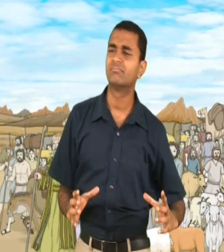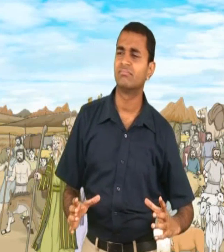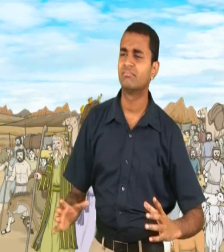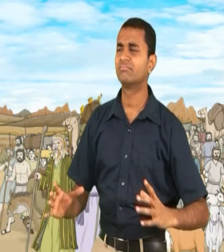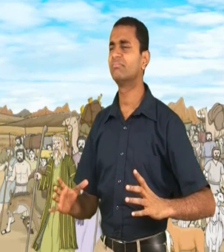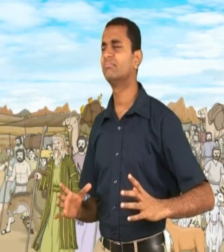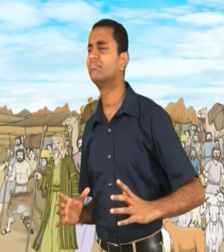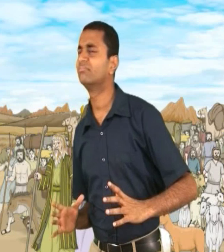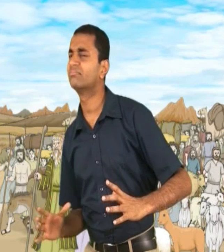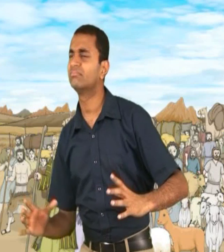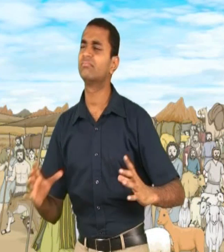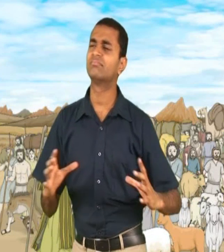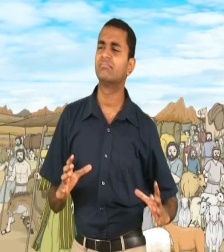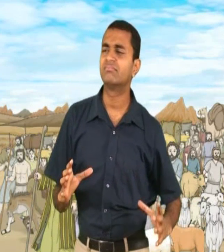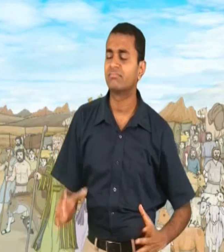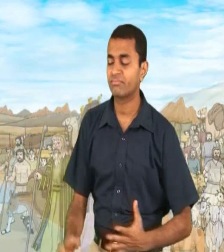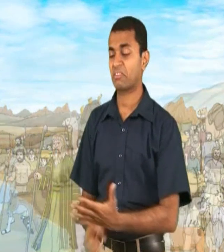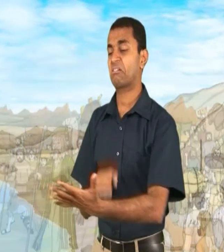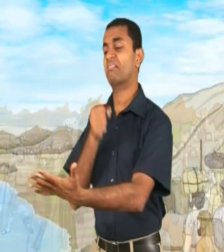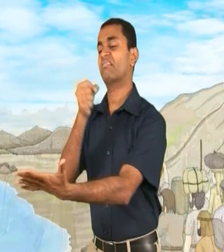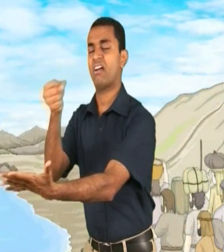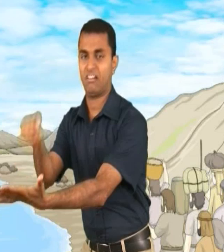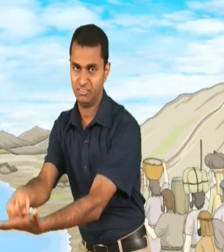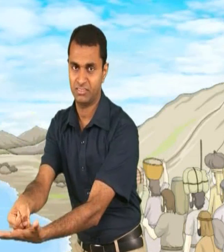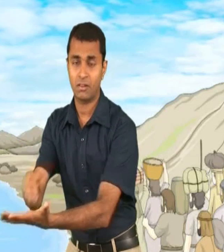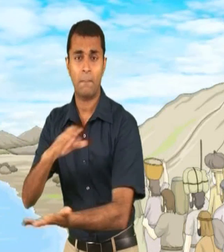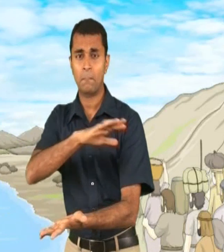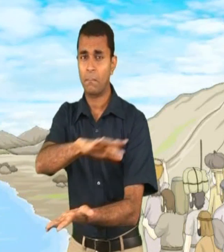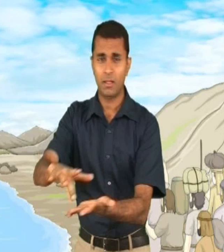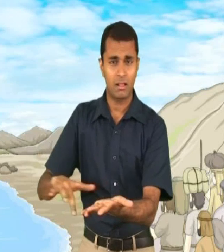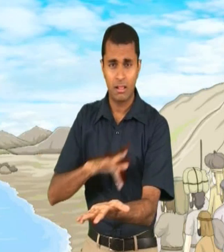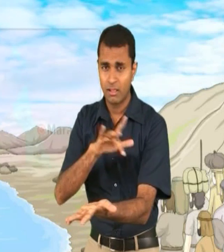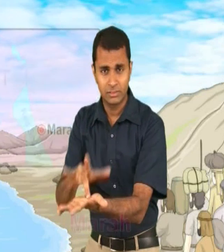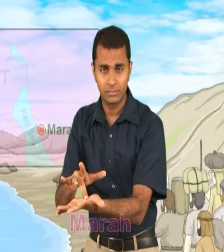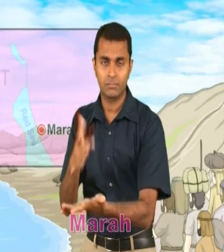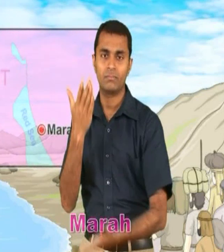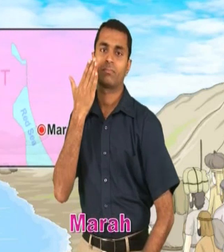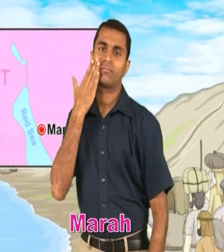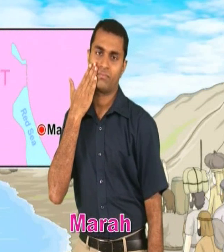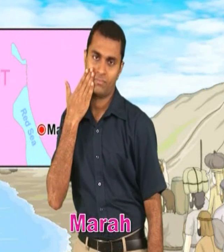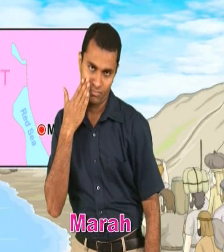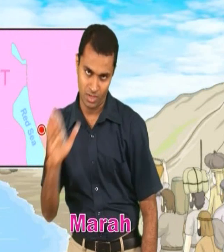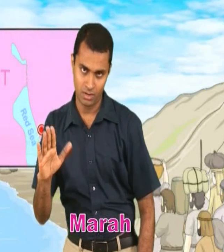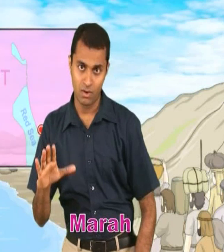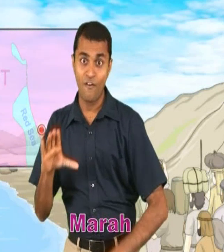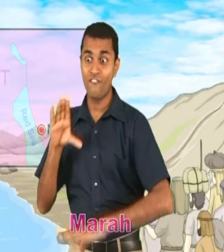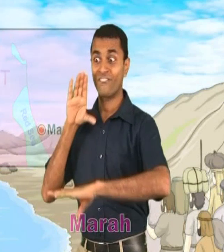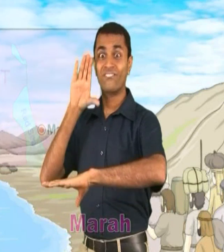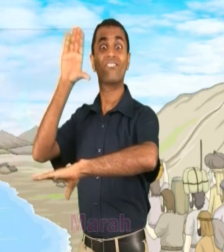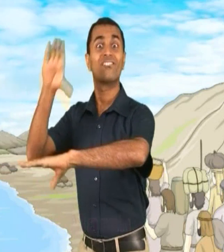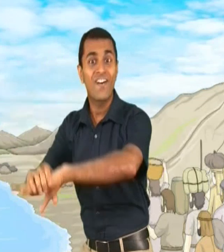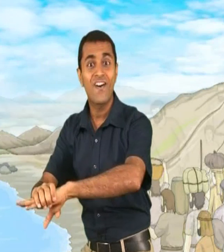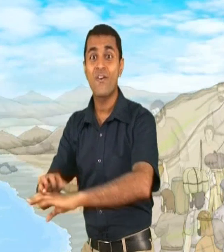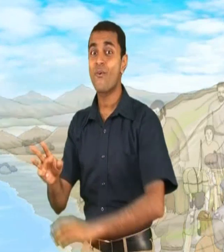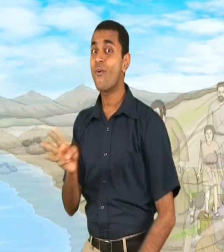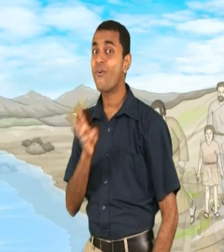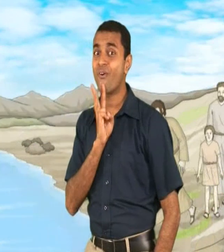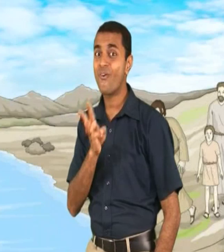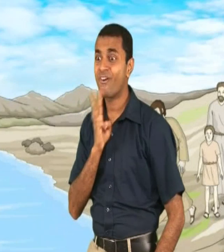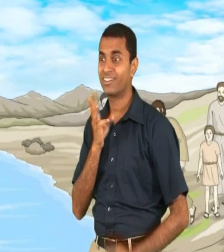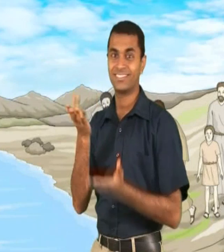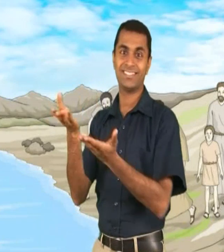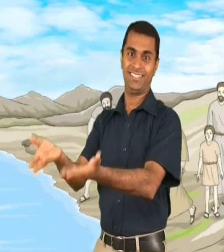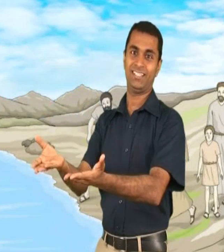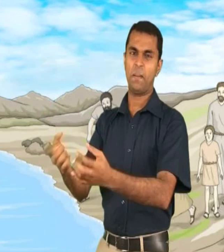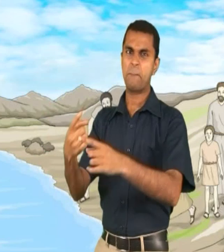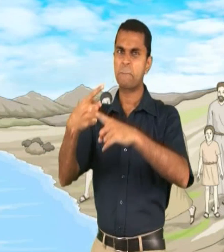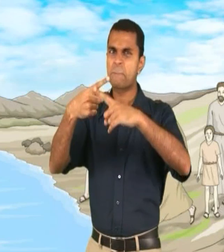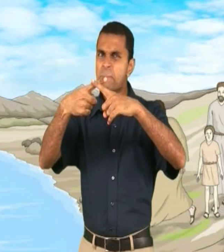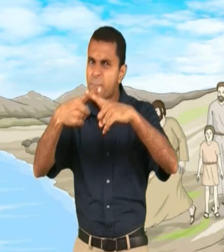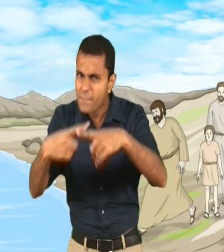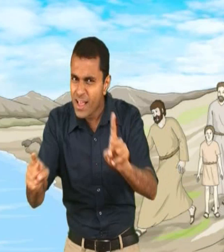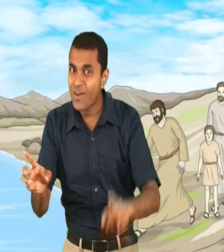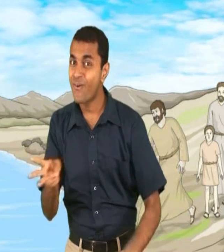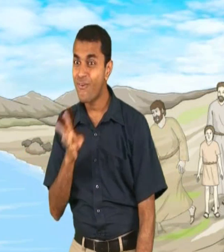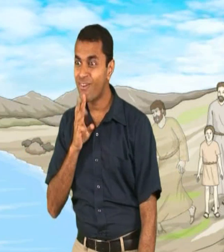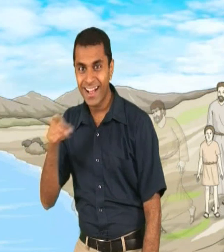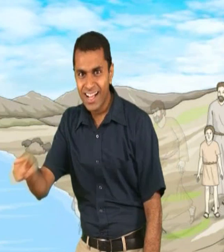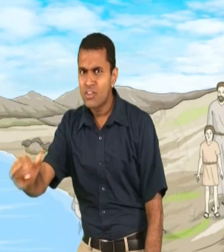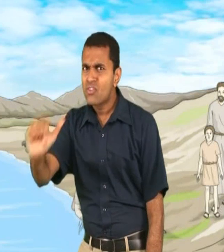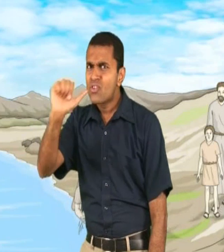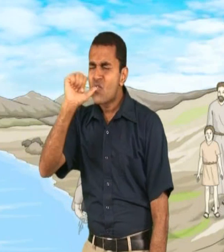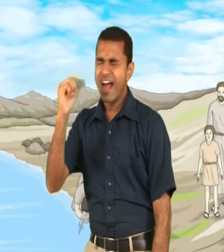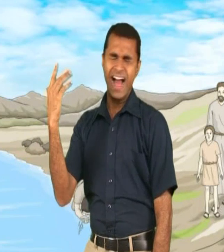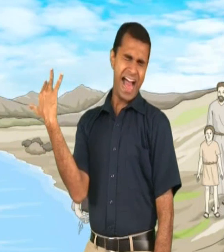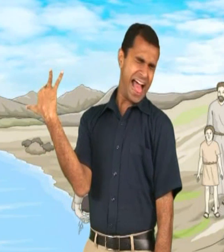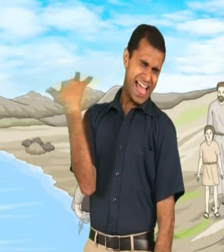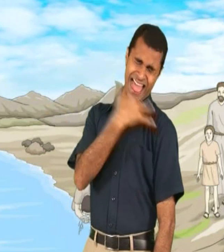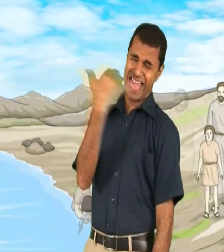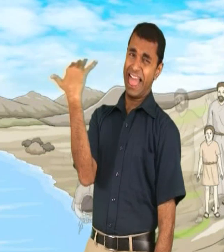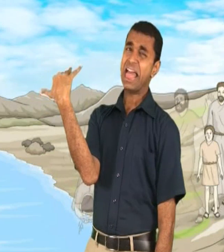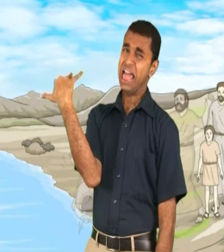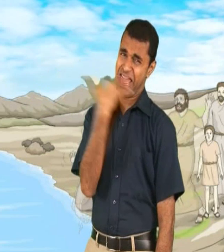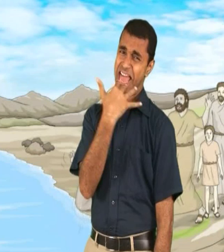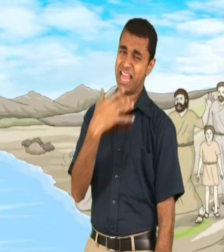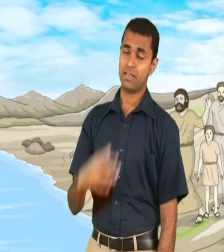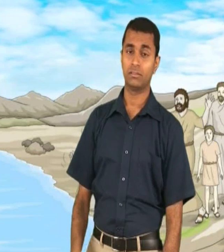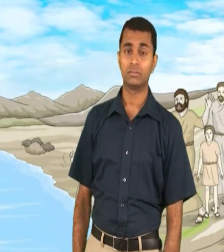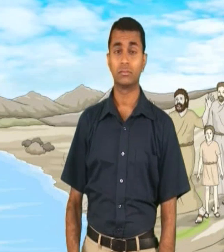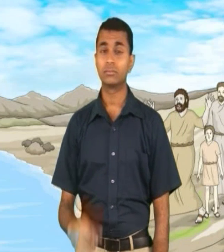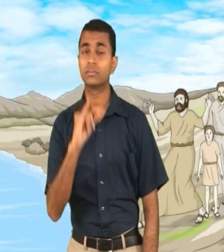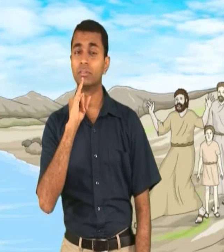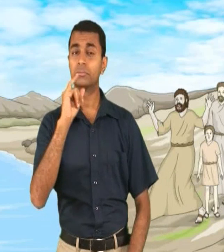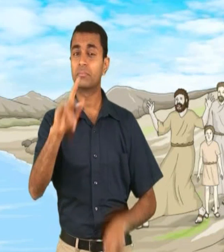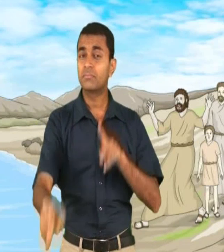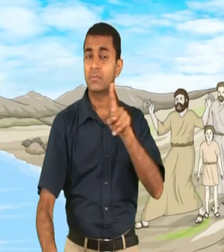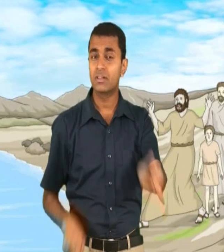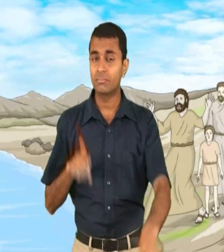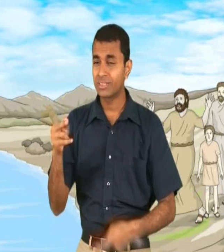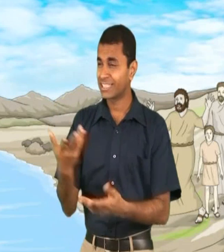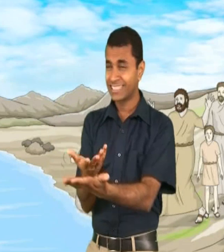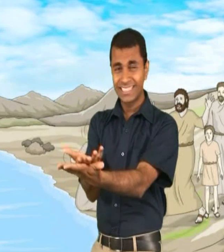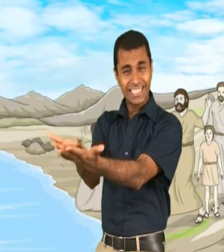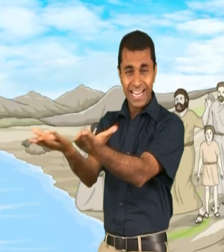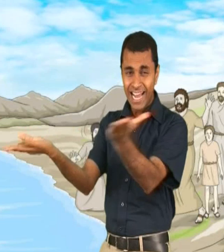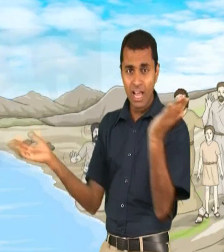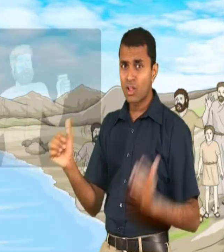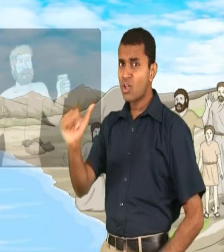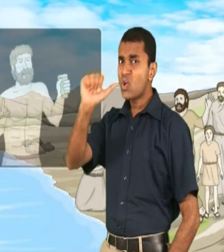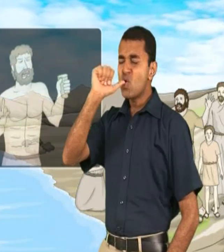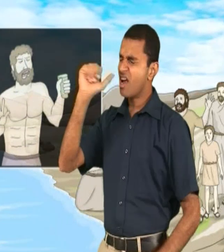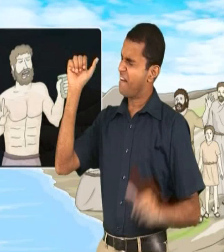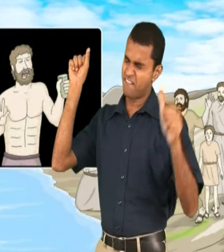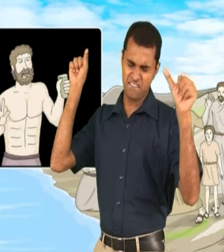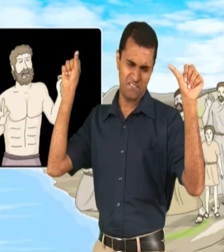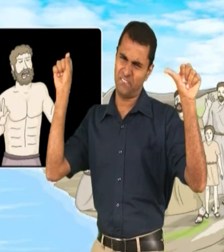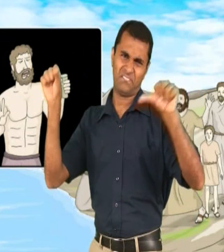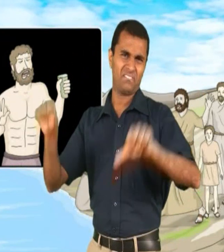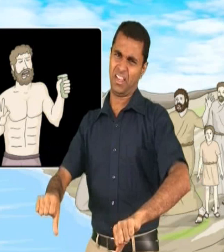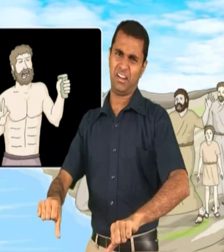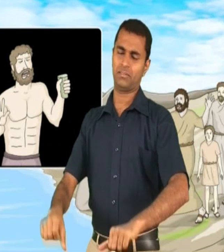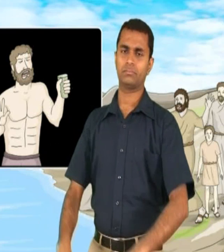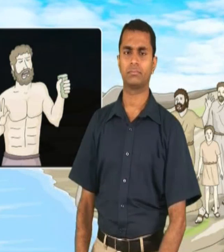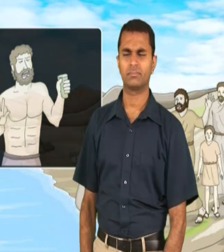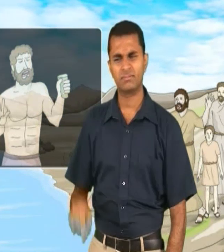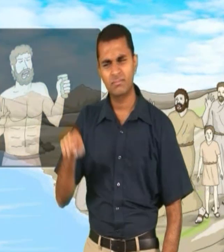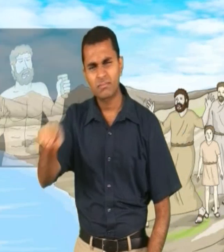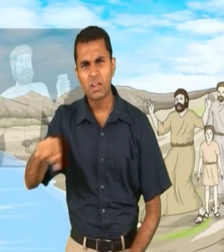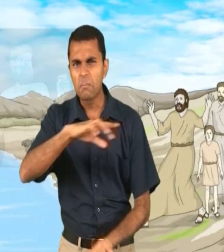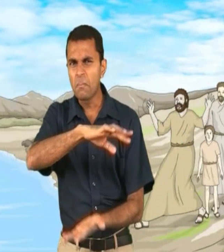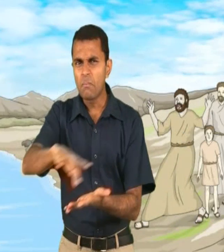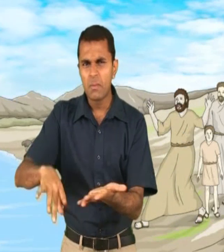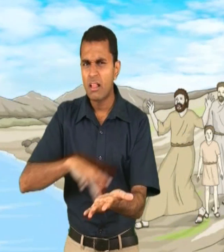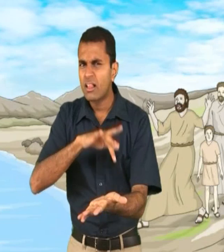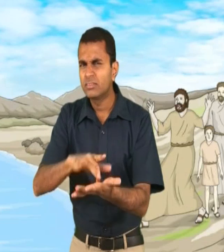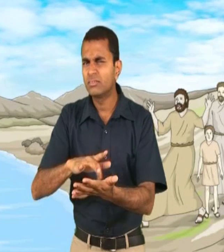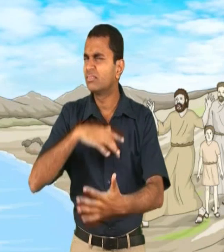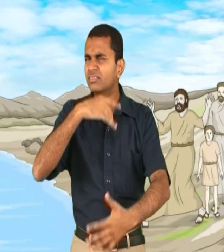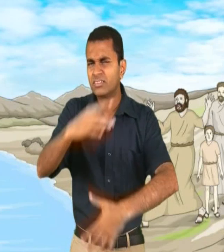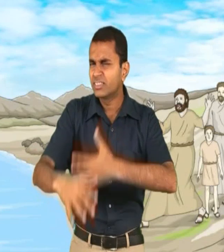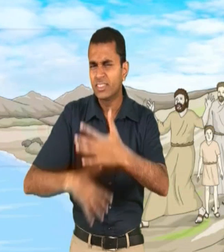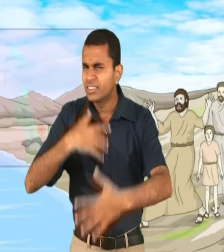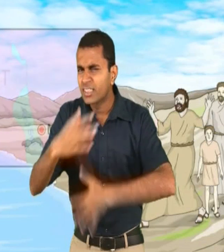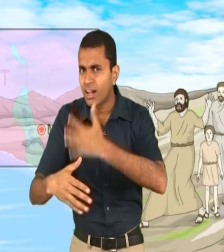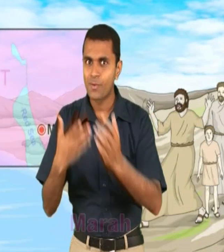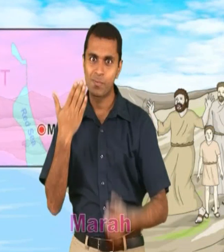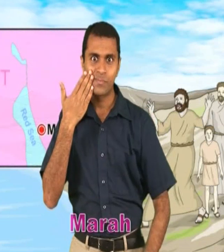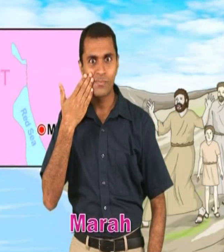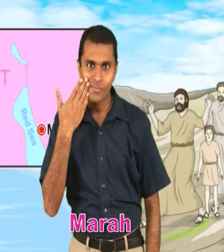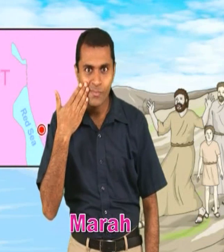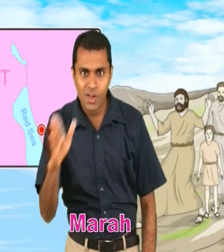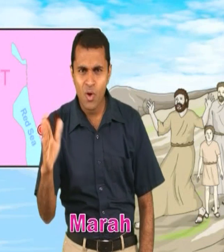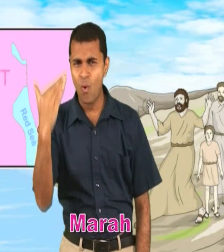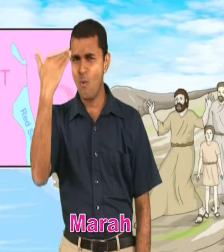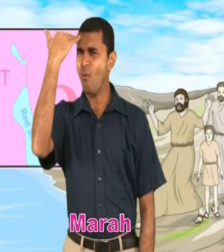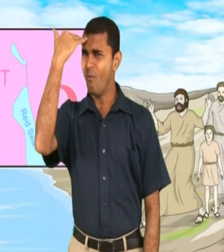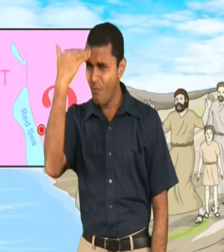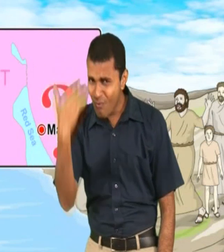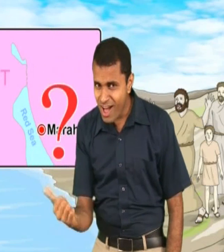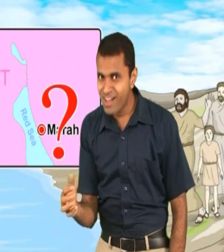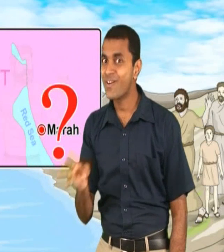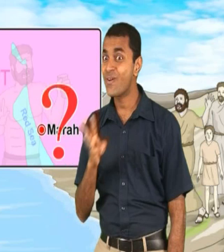And when they came to Marah, they could not drink the water there because it was bitter.